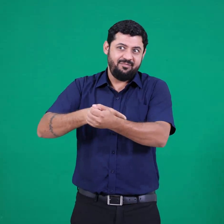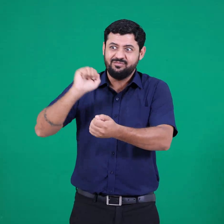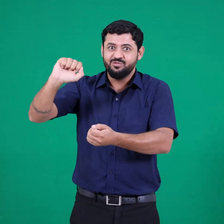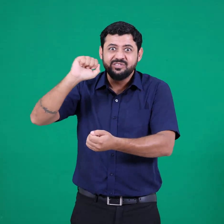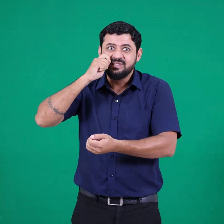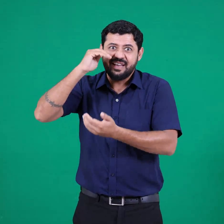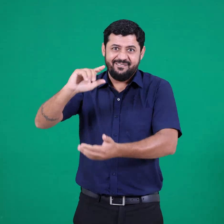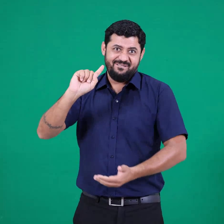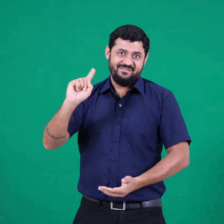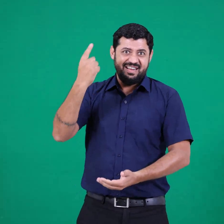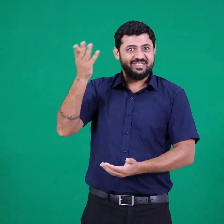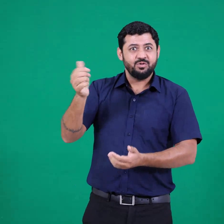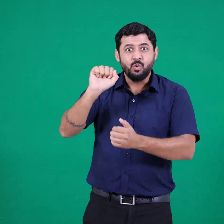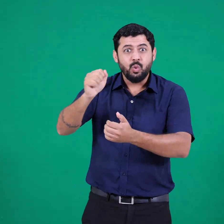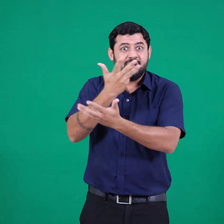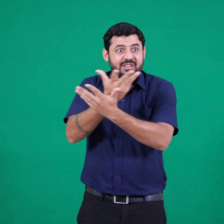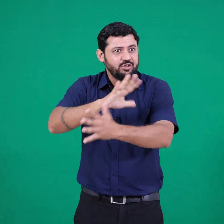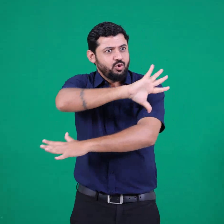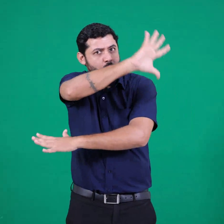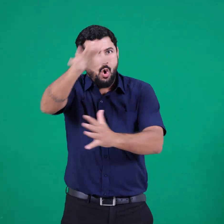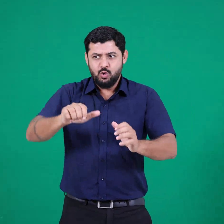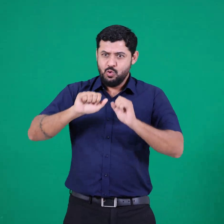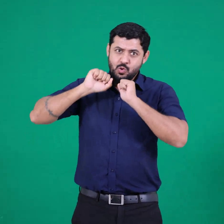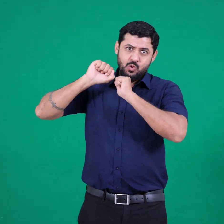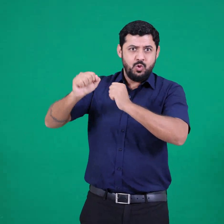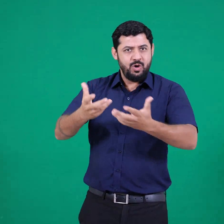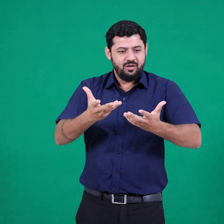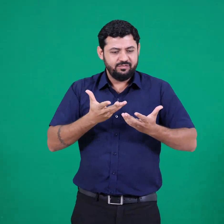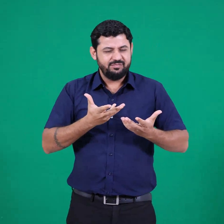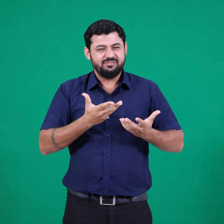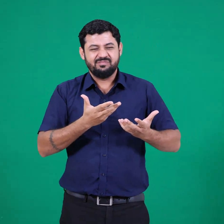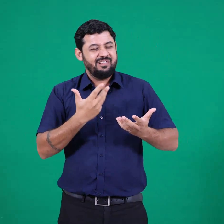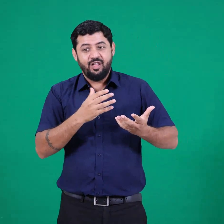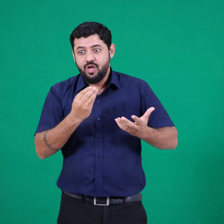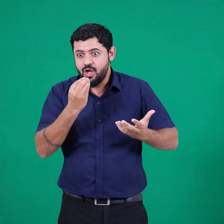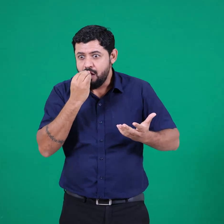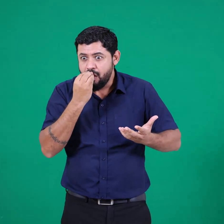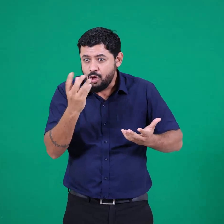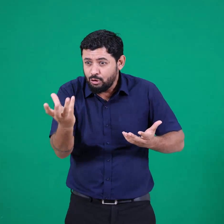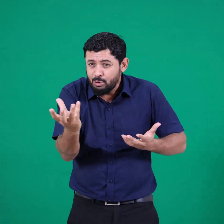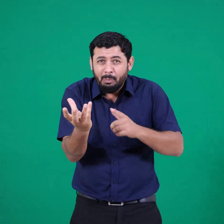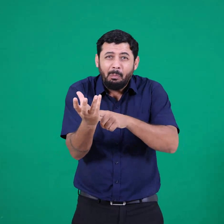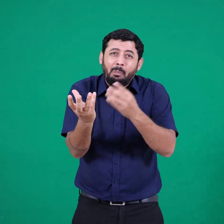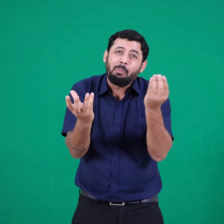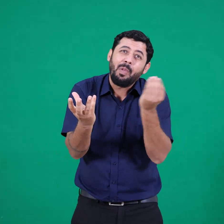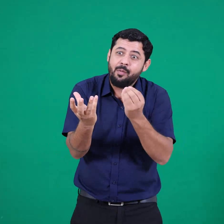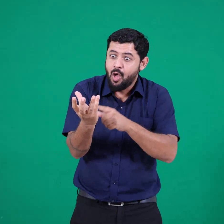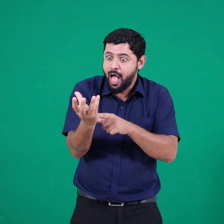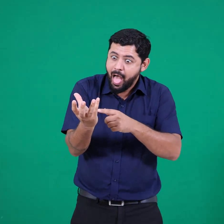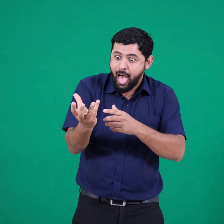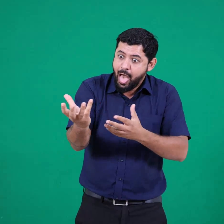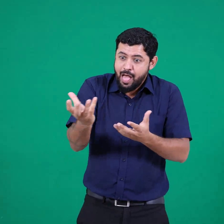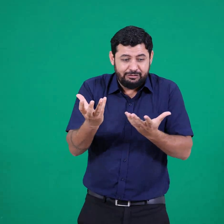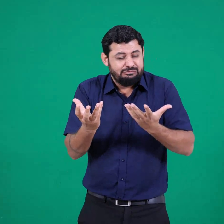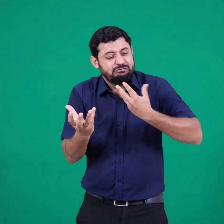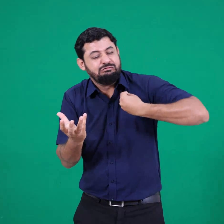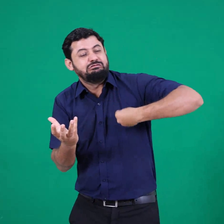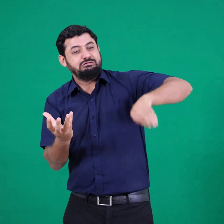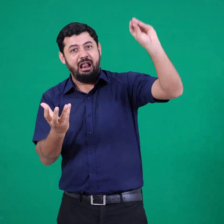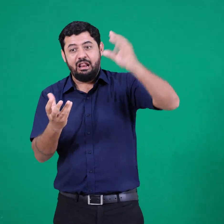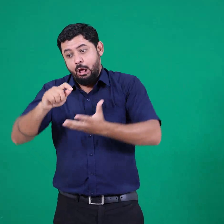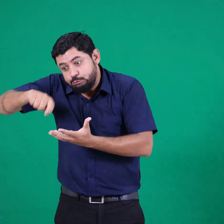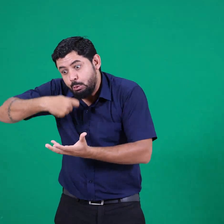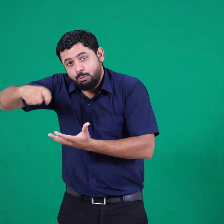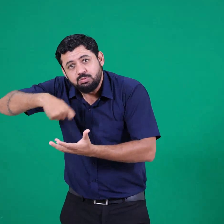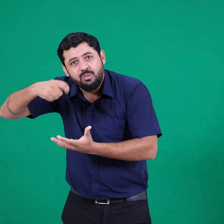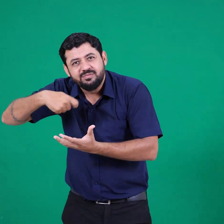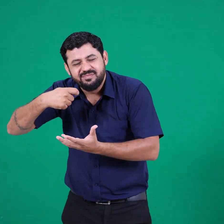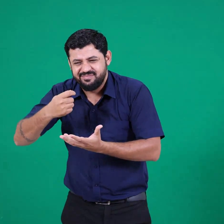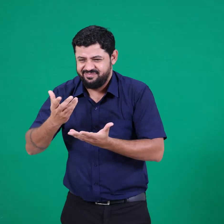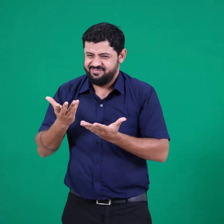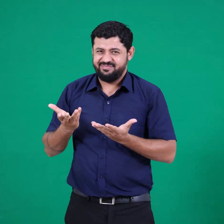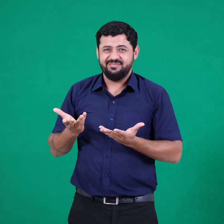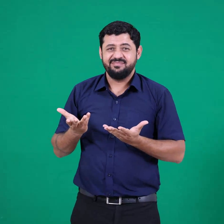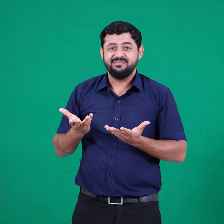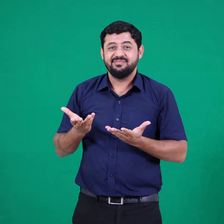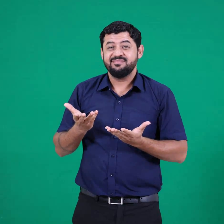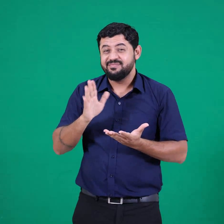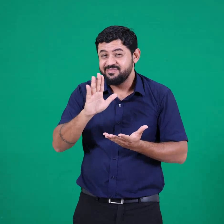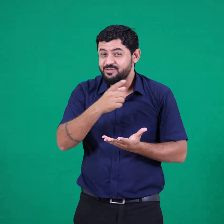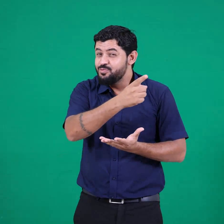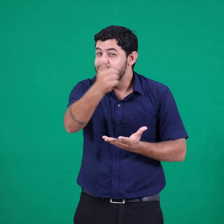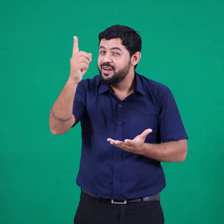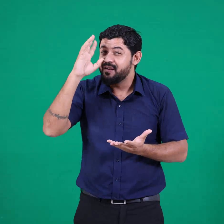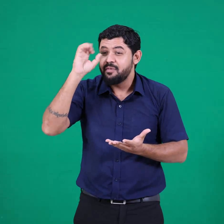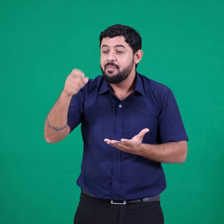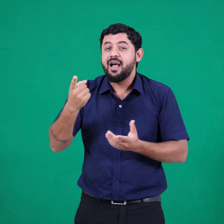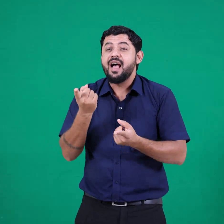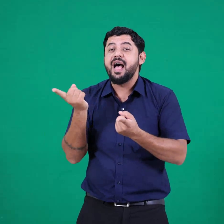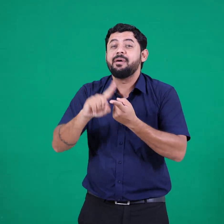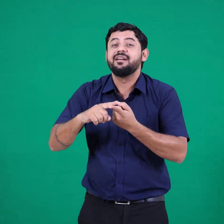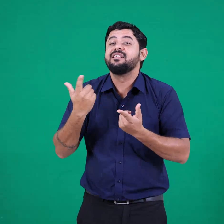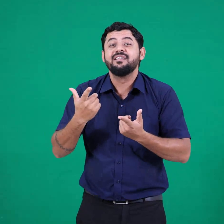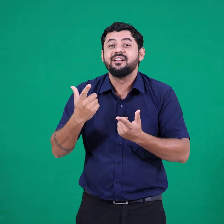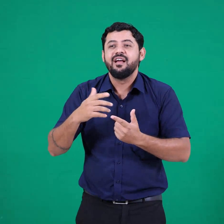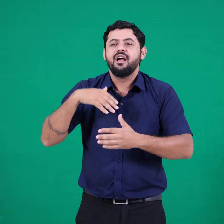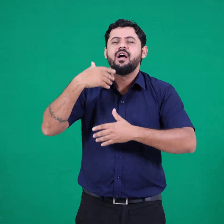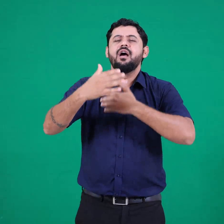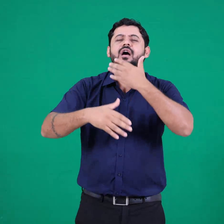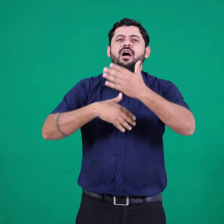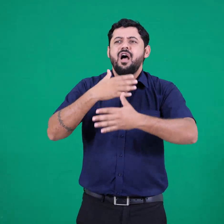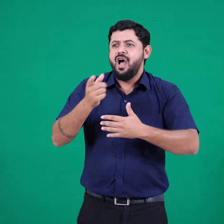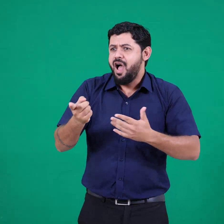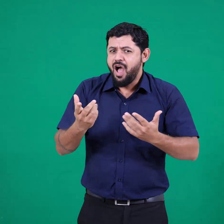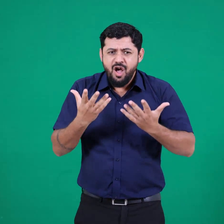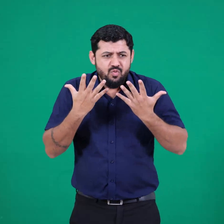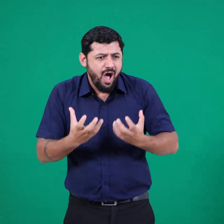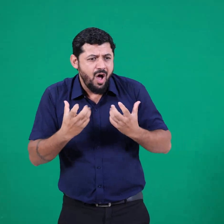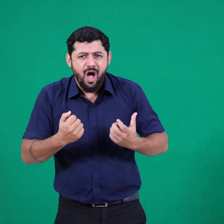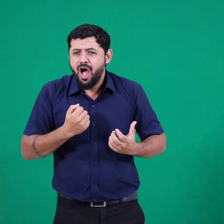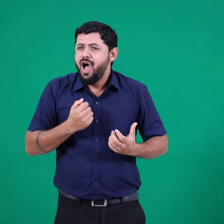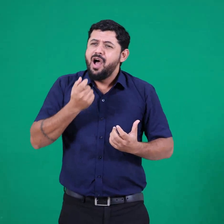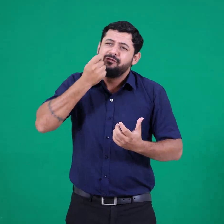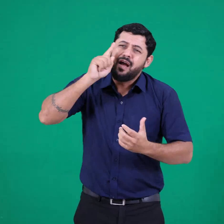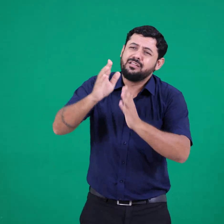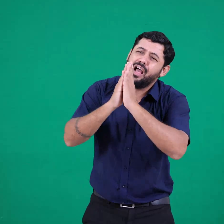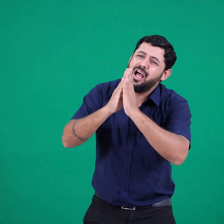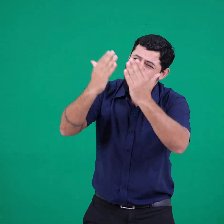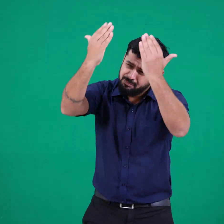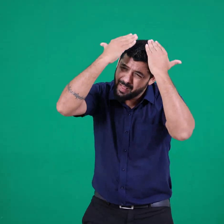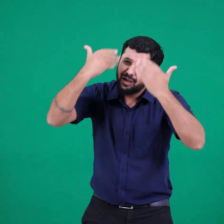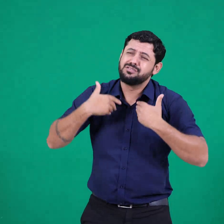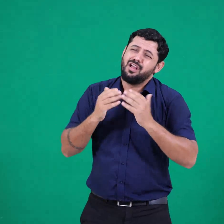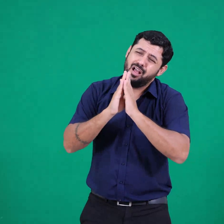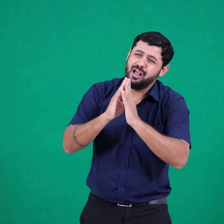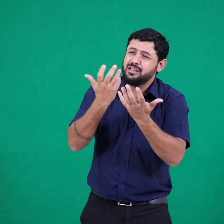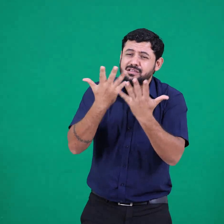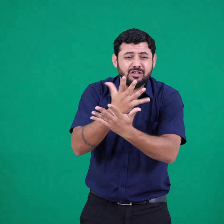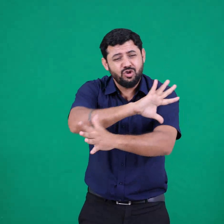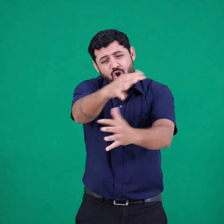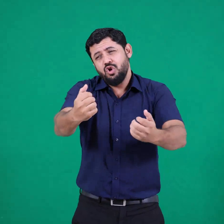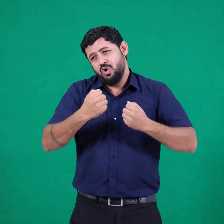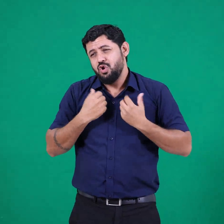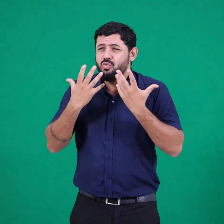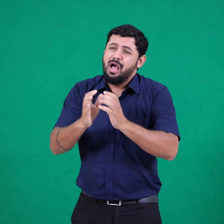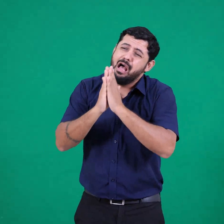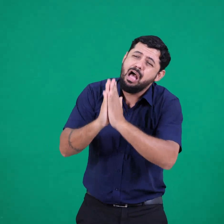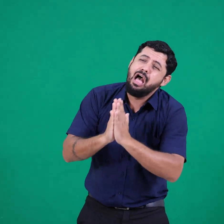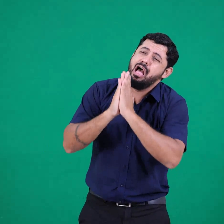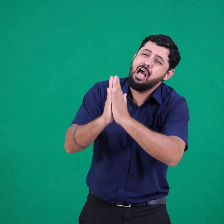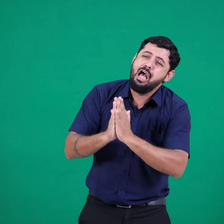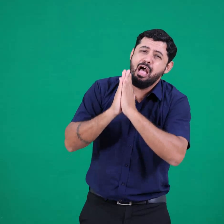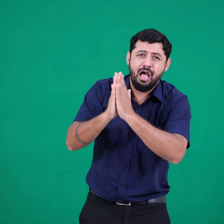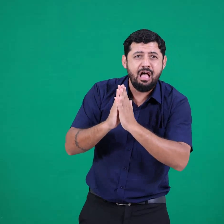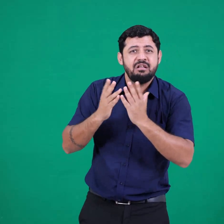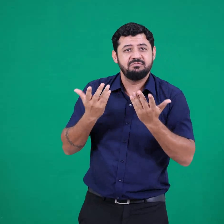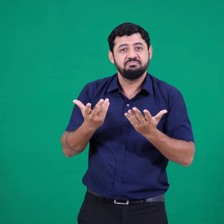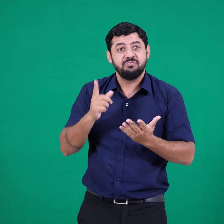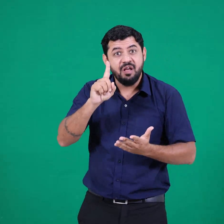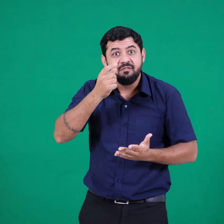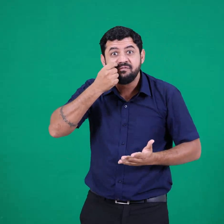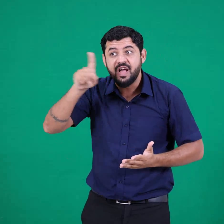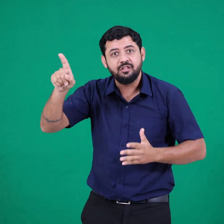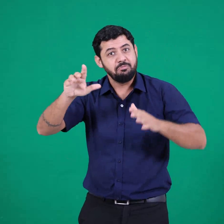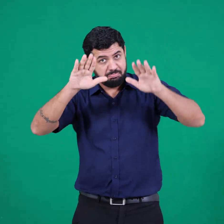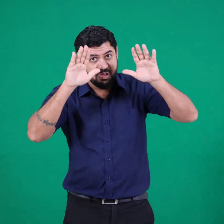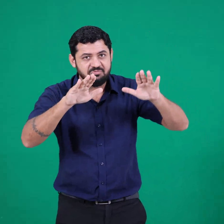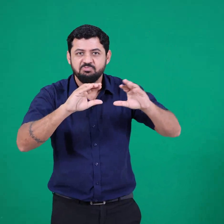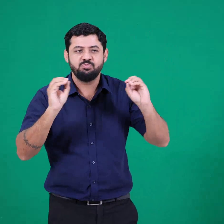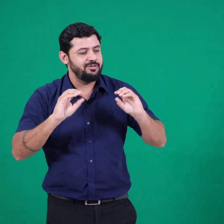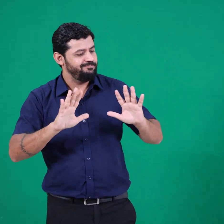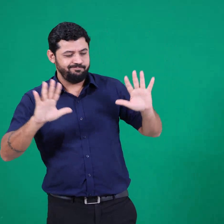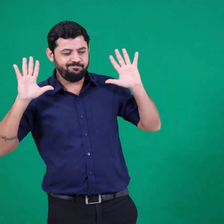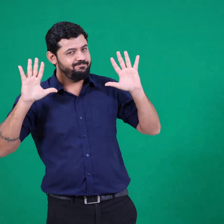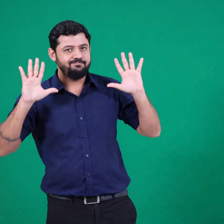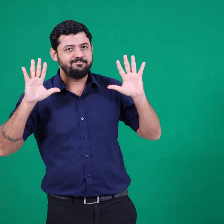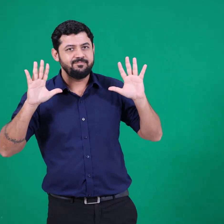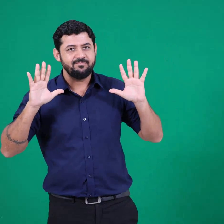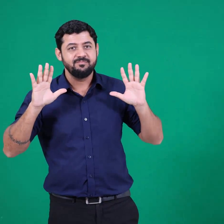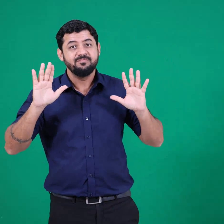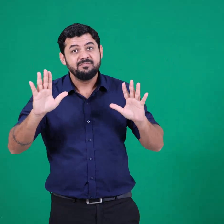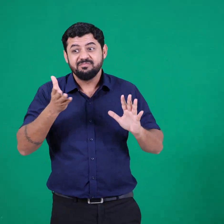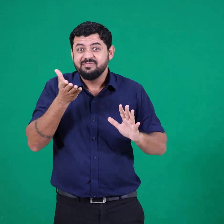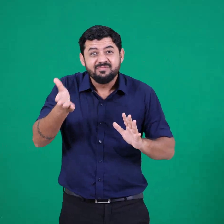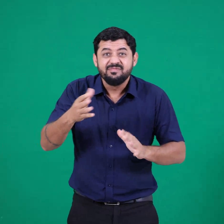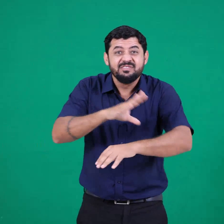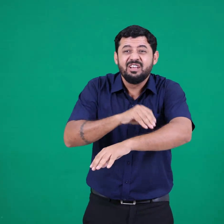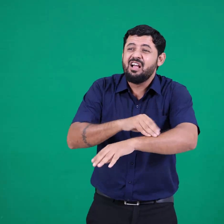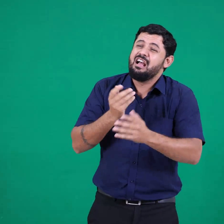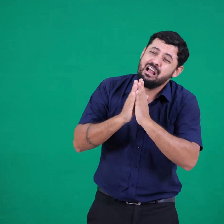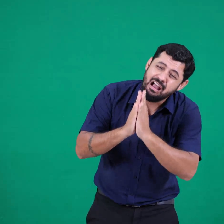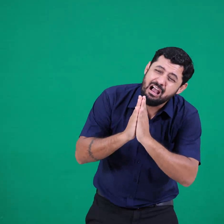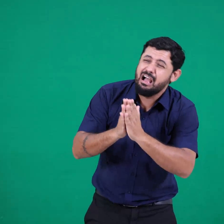For you know that afterward, when he wanted to inherit the blessing, he was rejected.